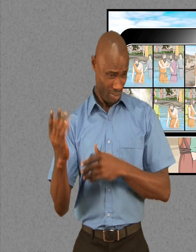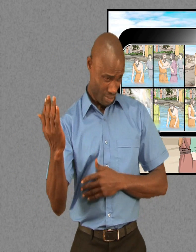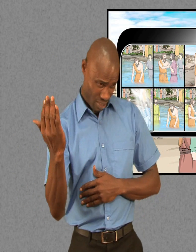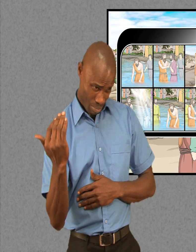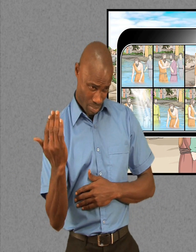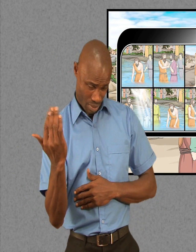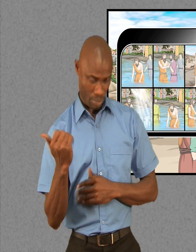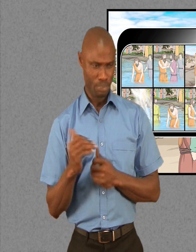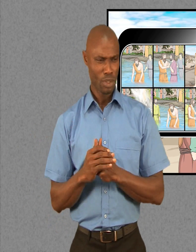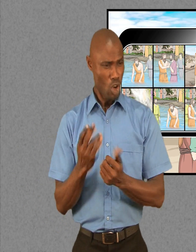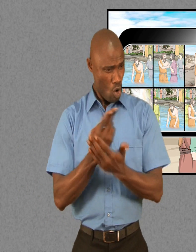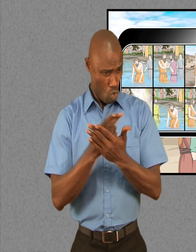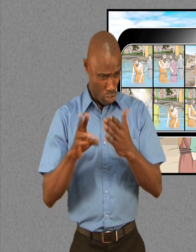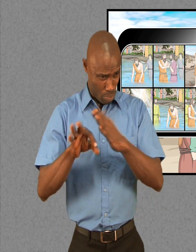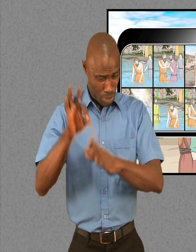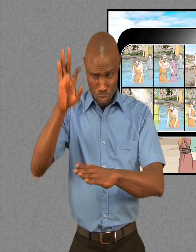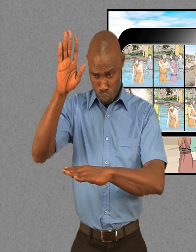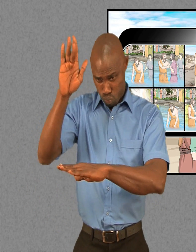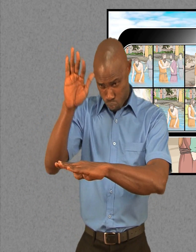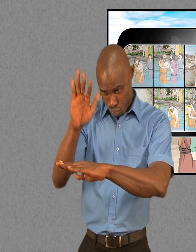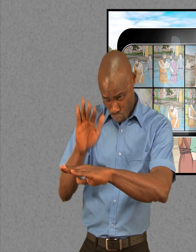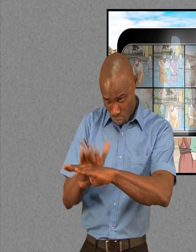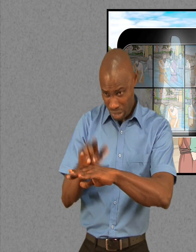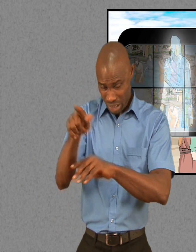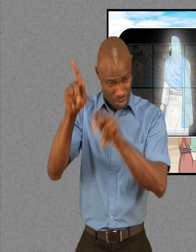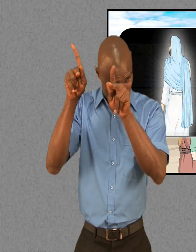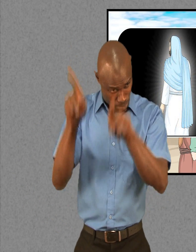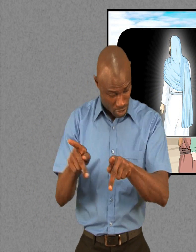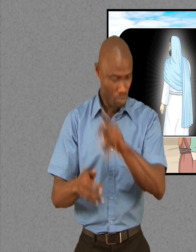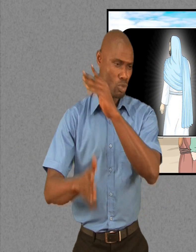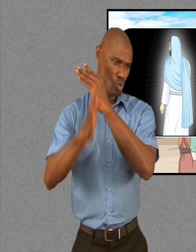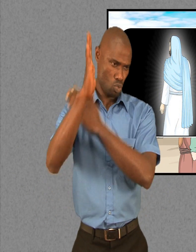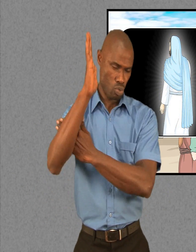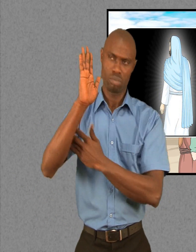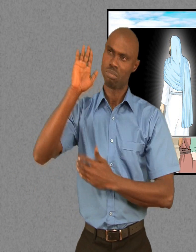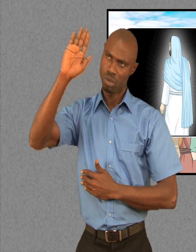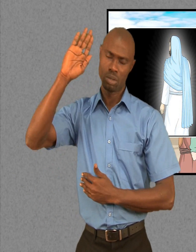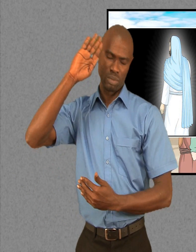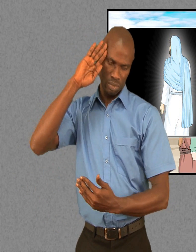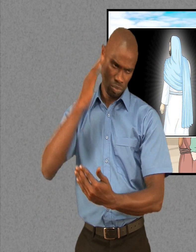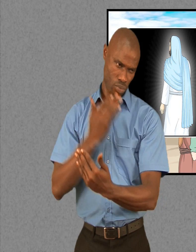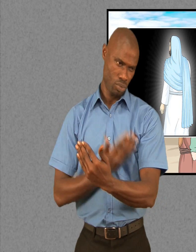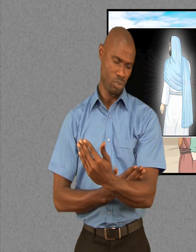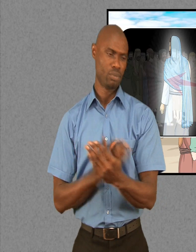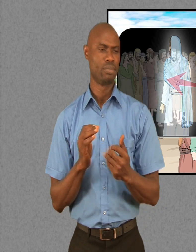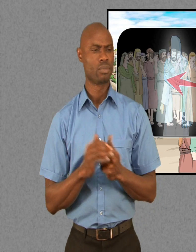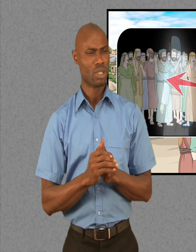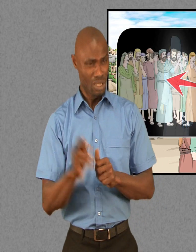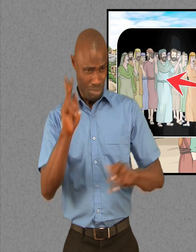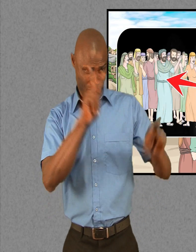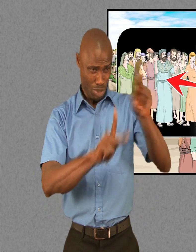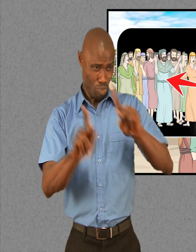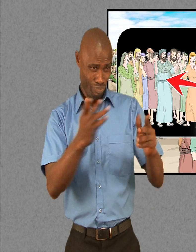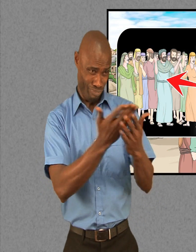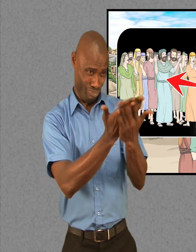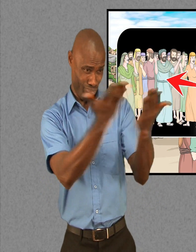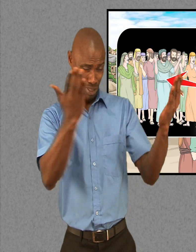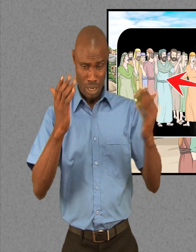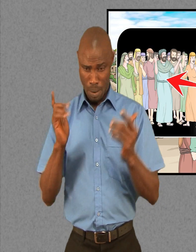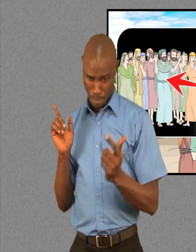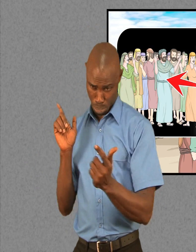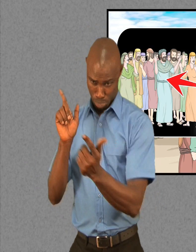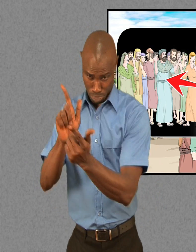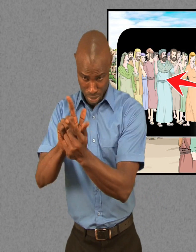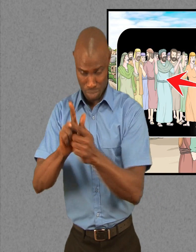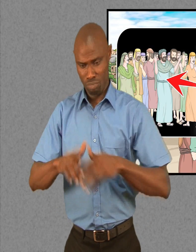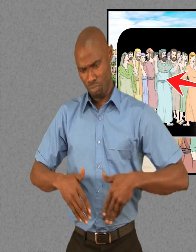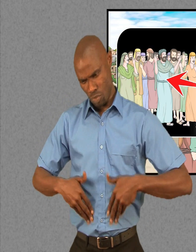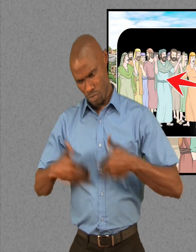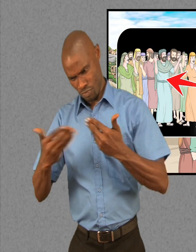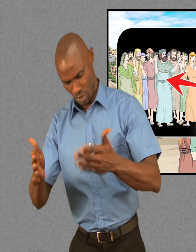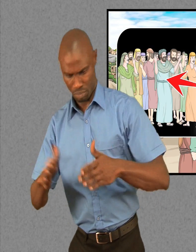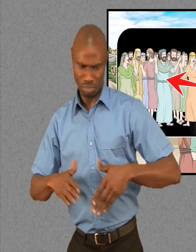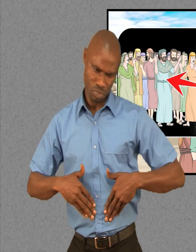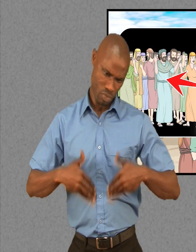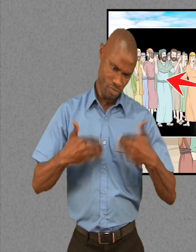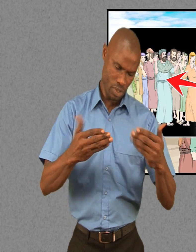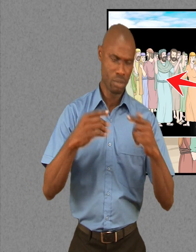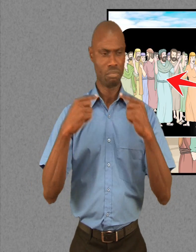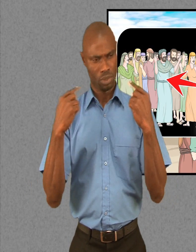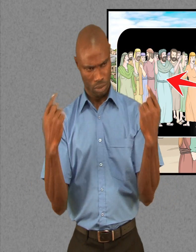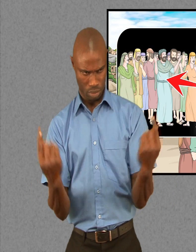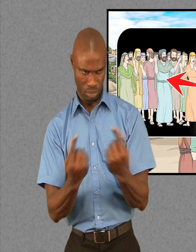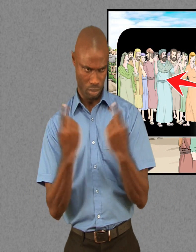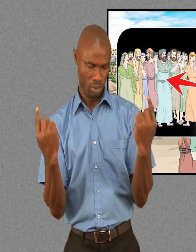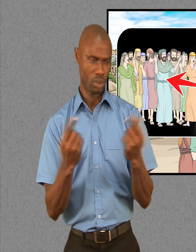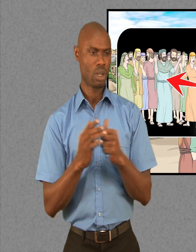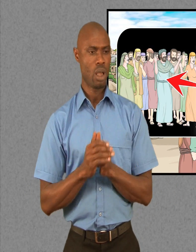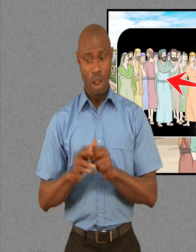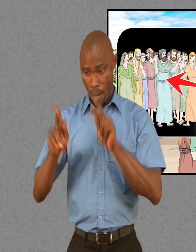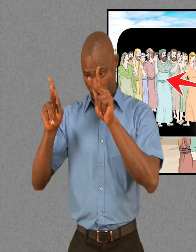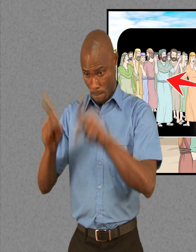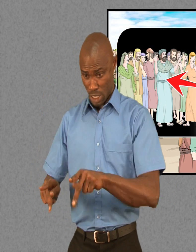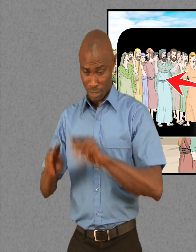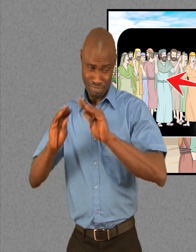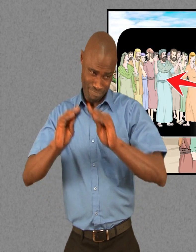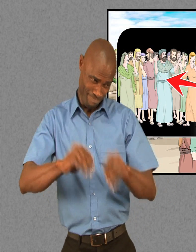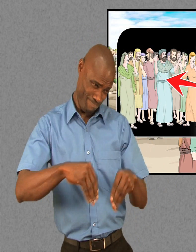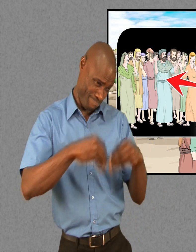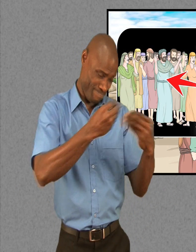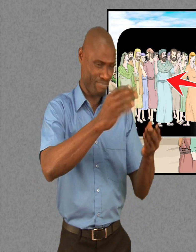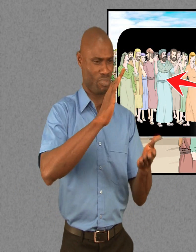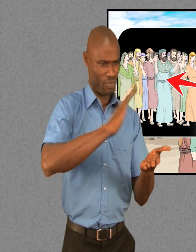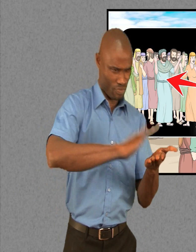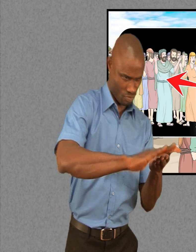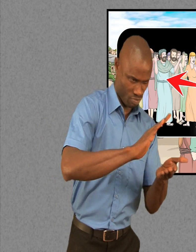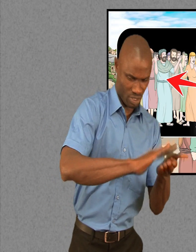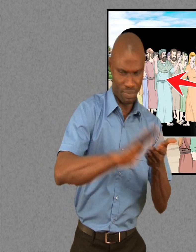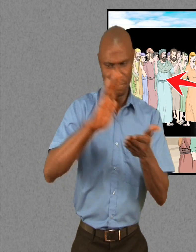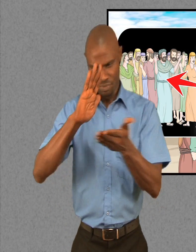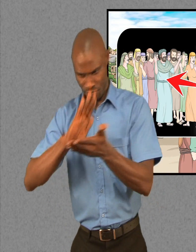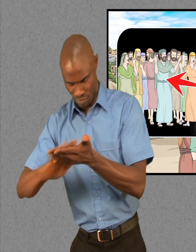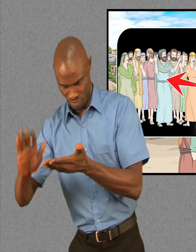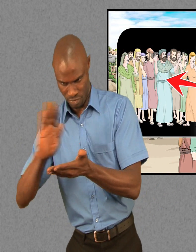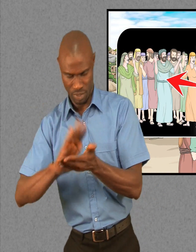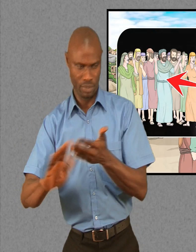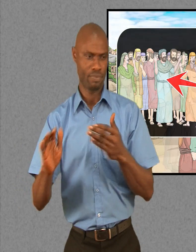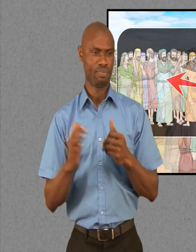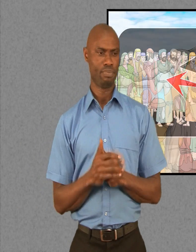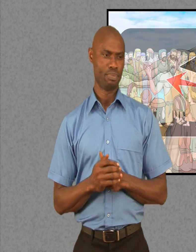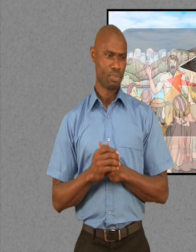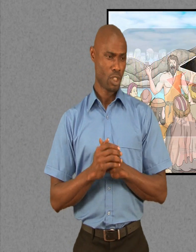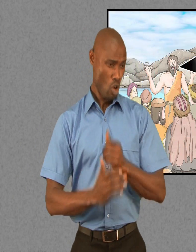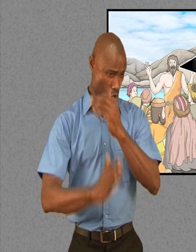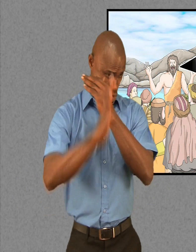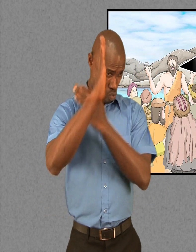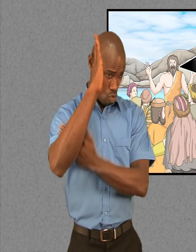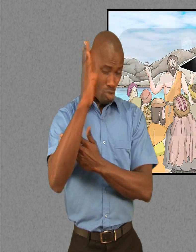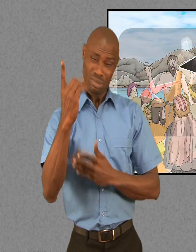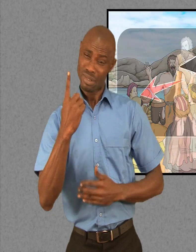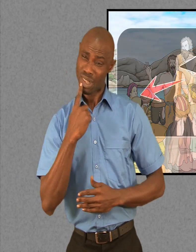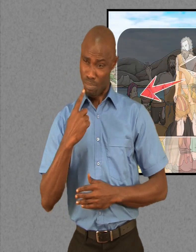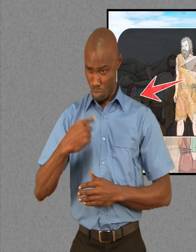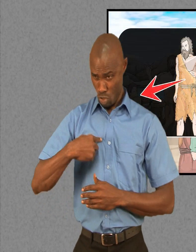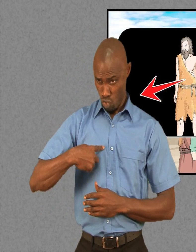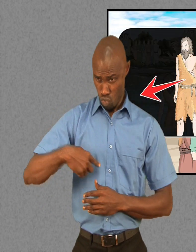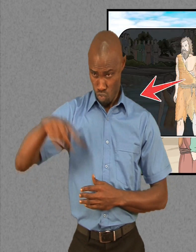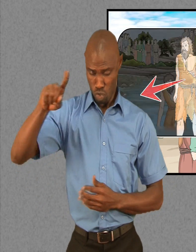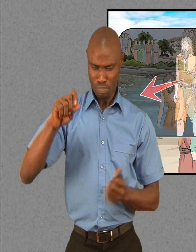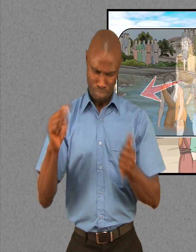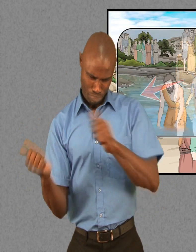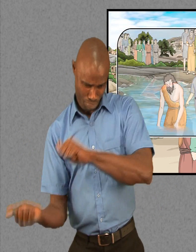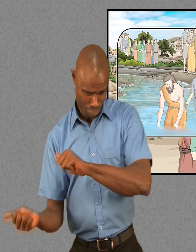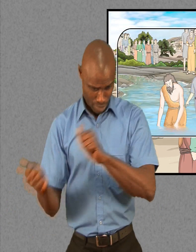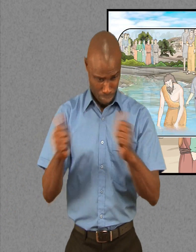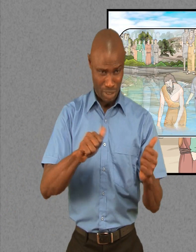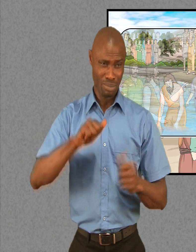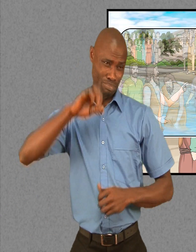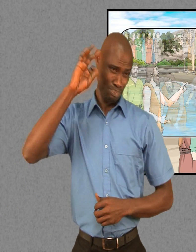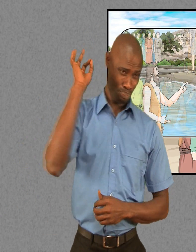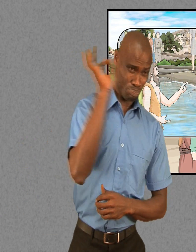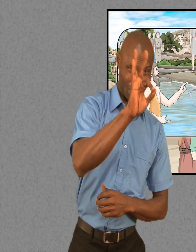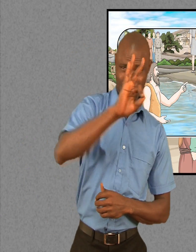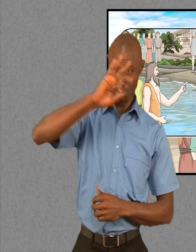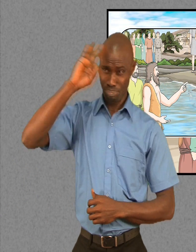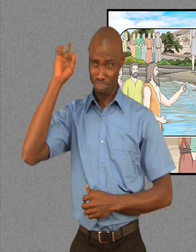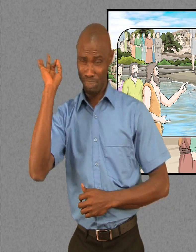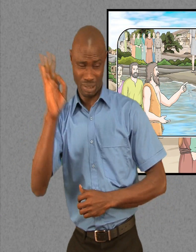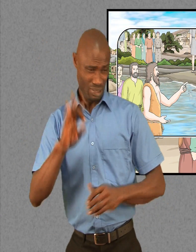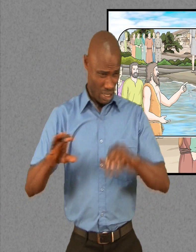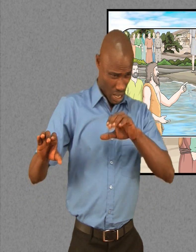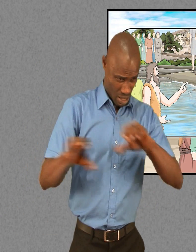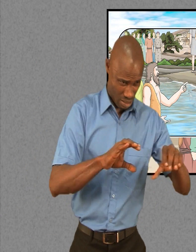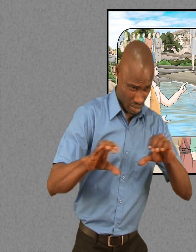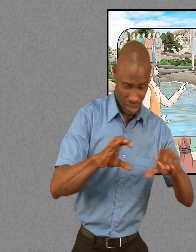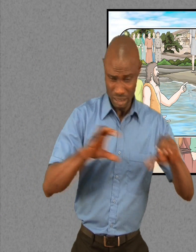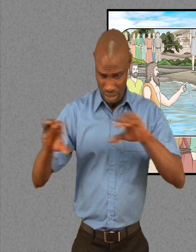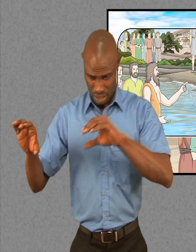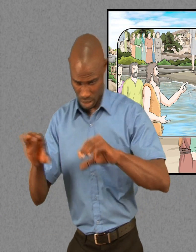Then John testified, “I saw the Spirit descending from heaven like a dove and resting on Him.